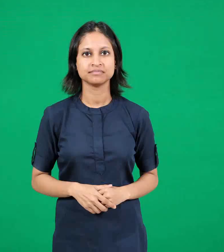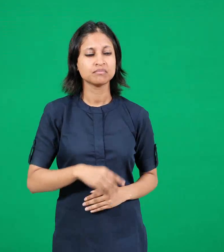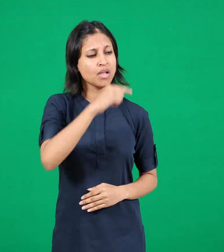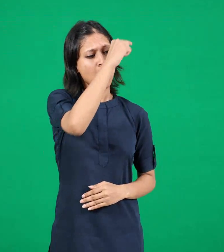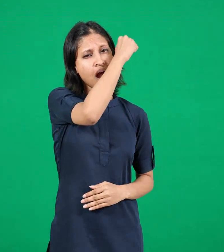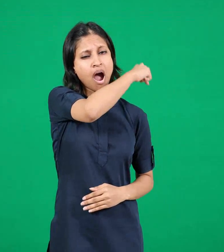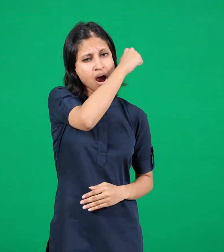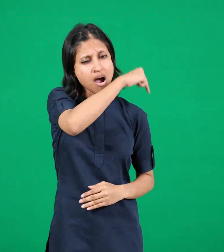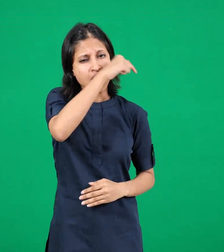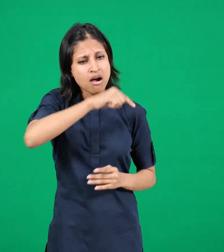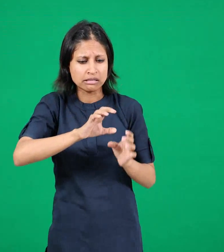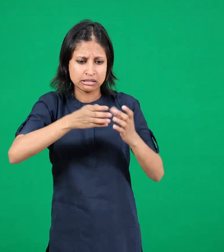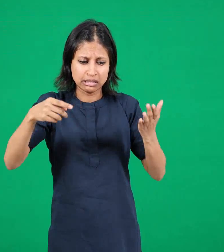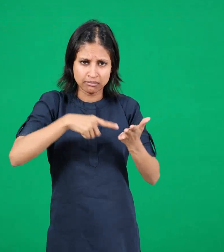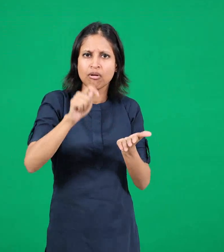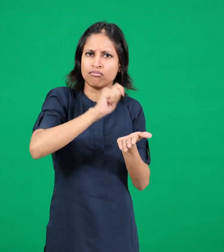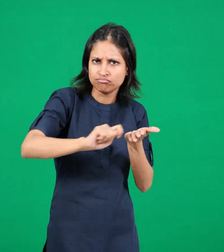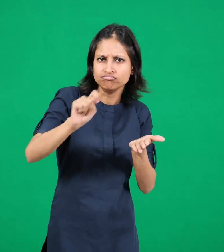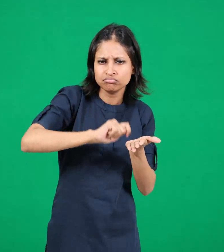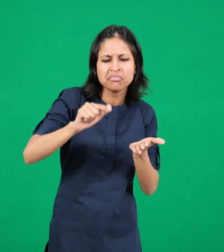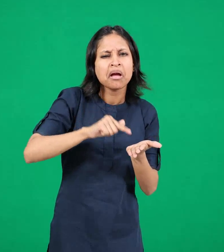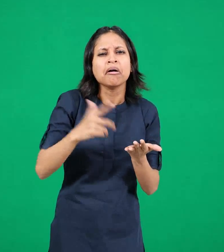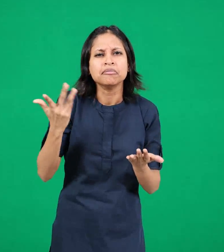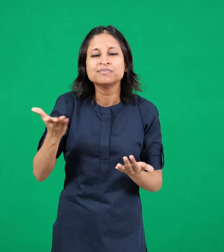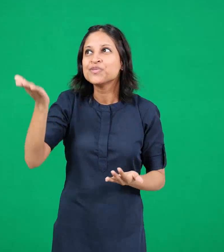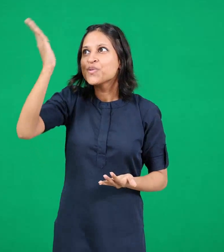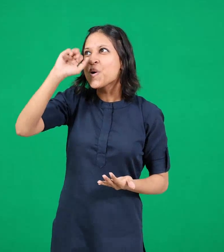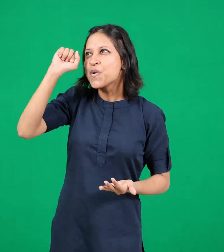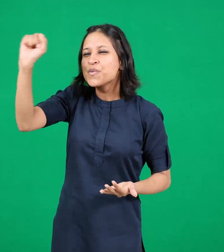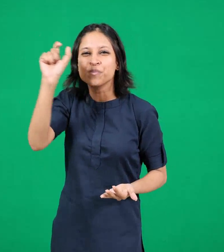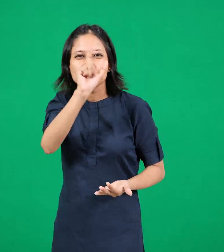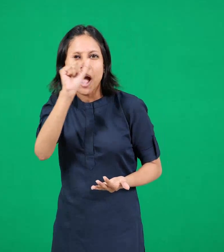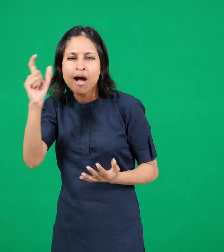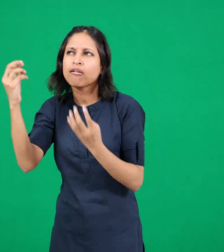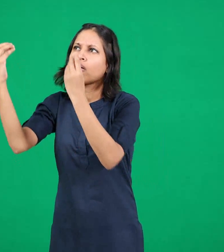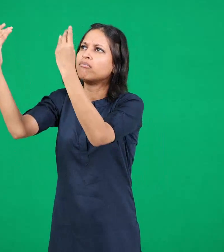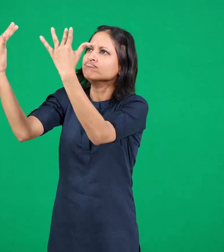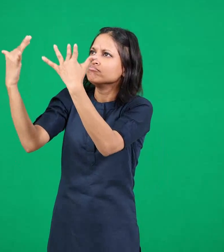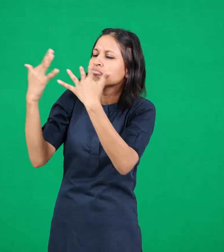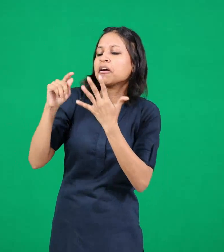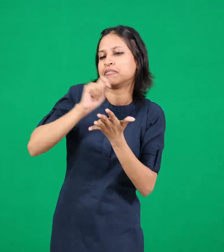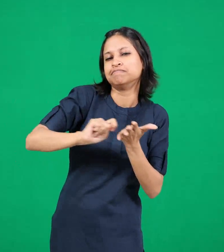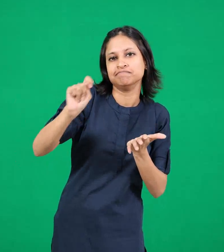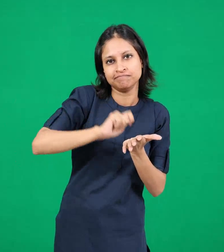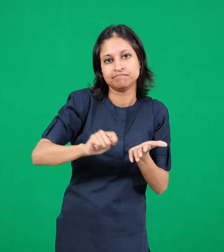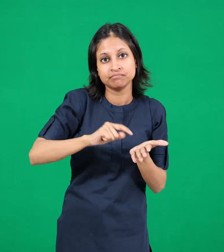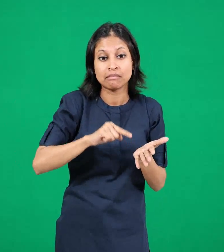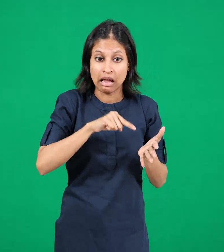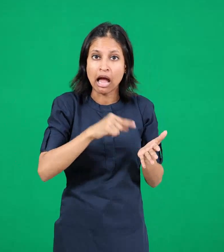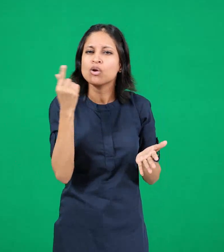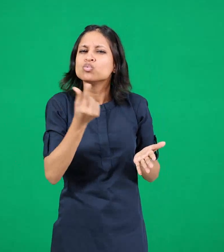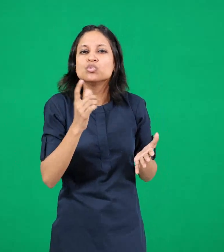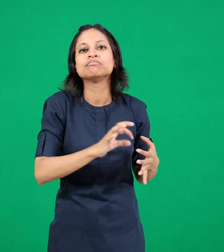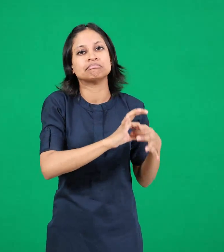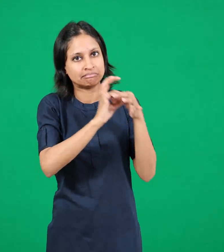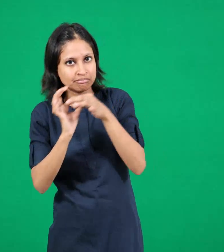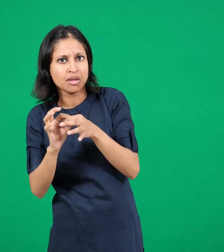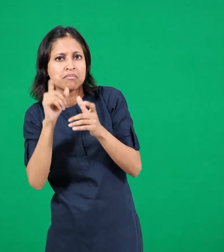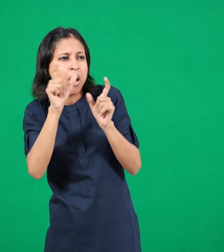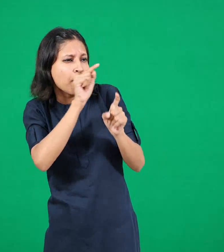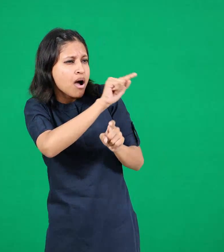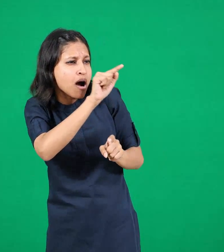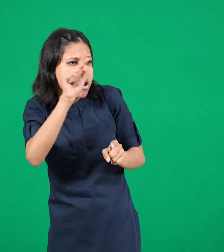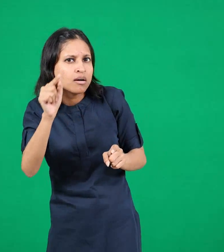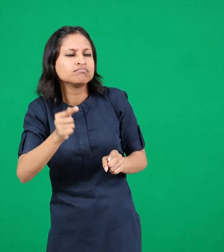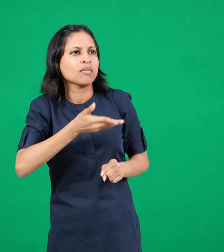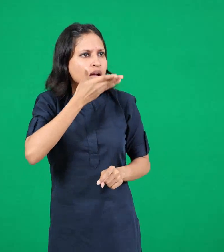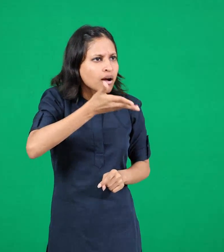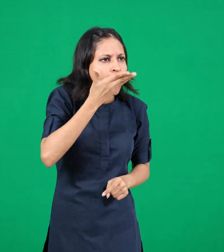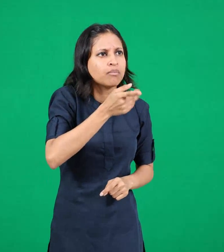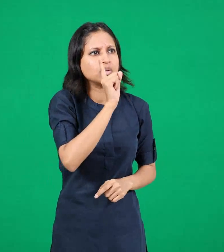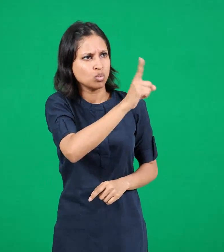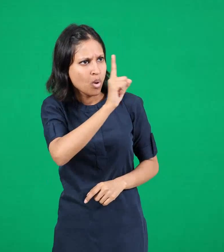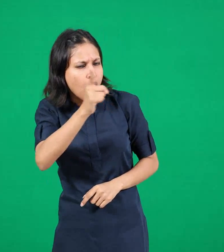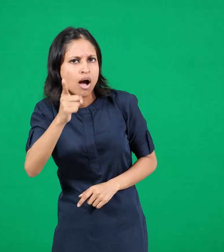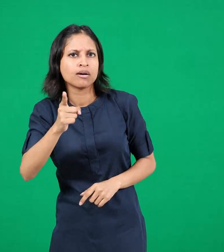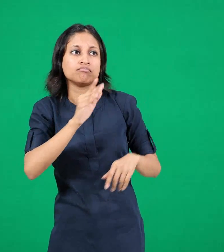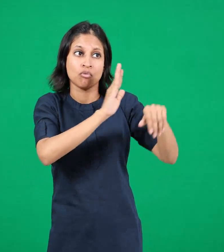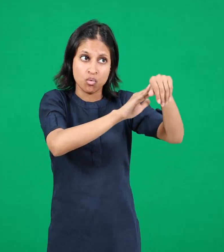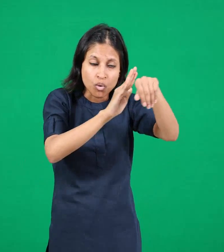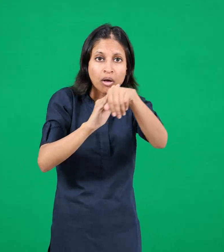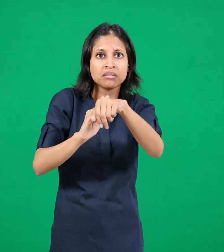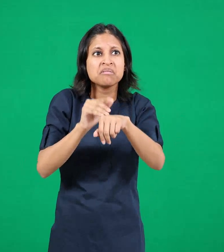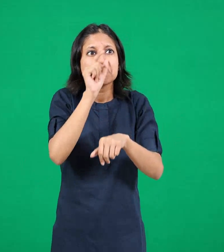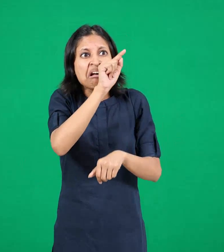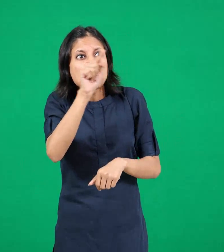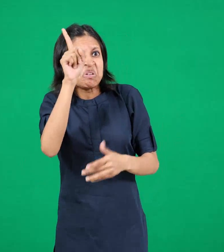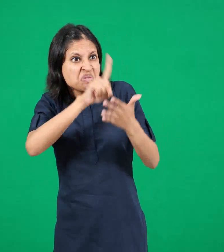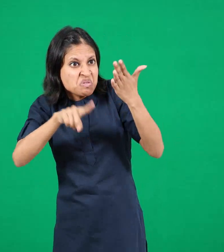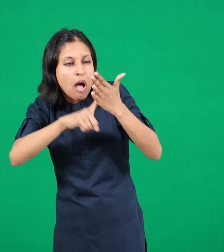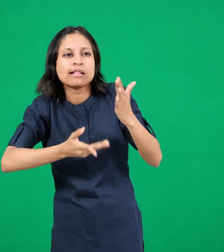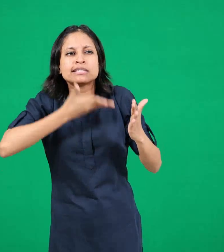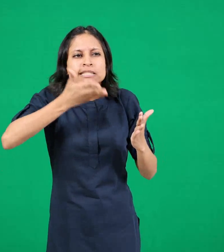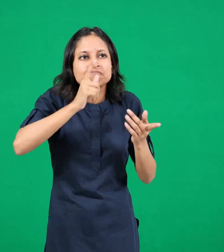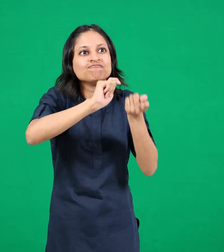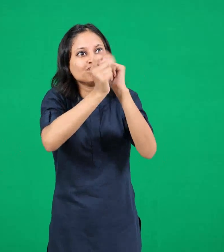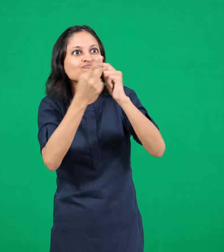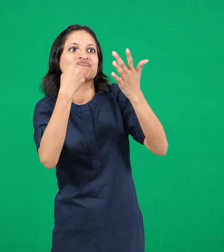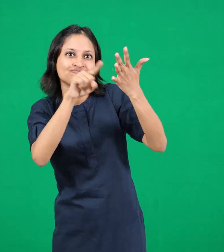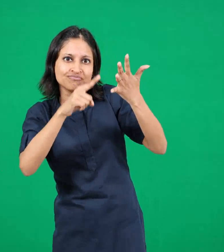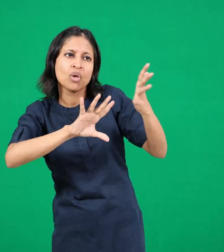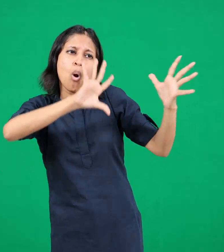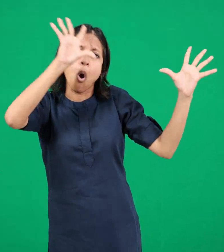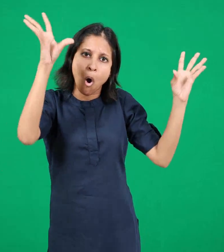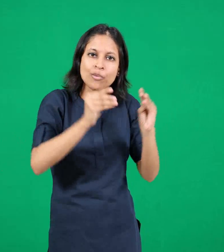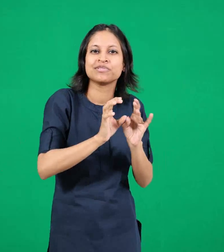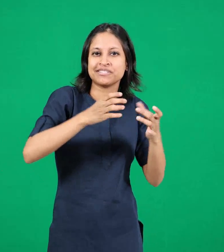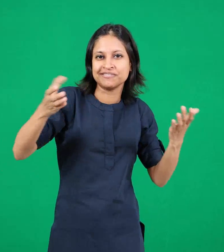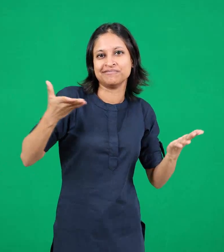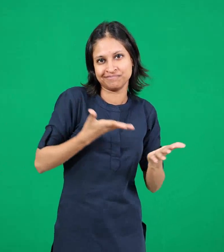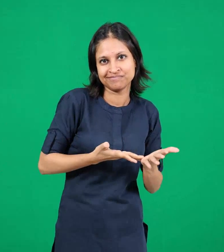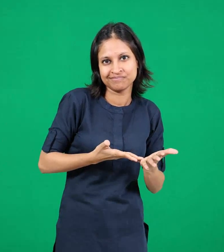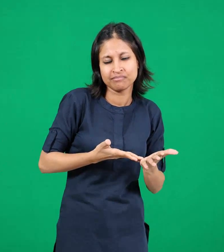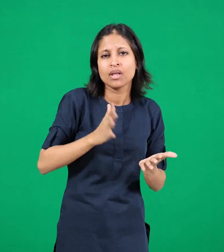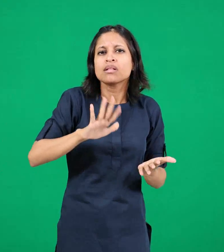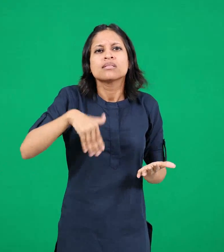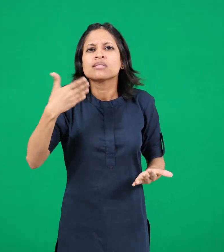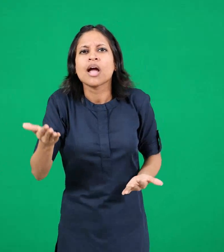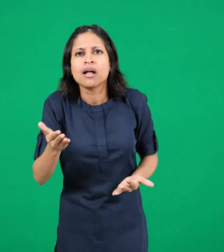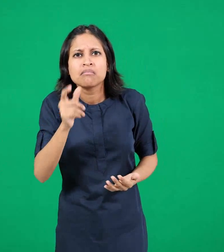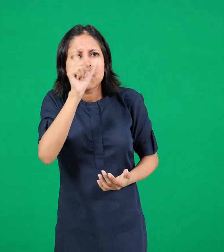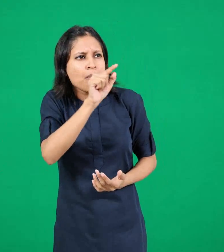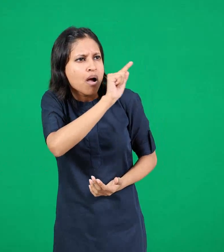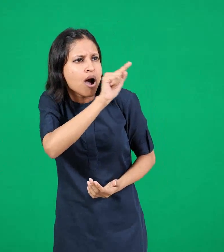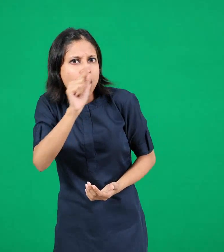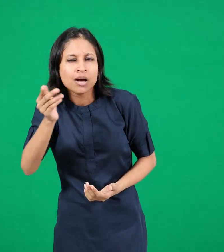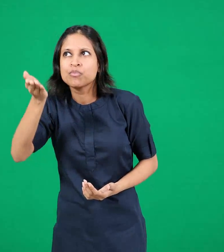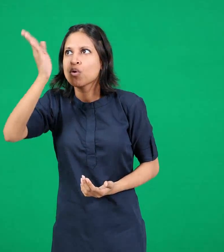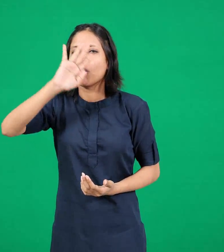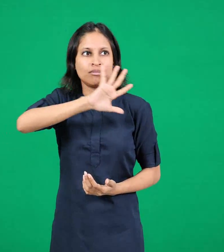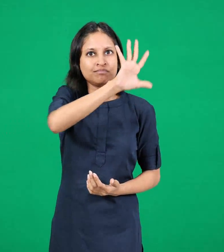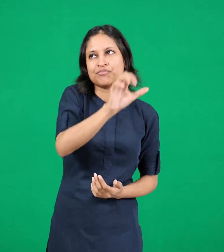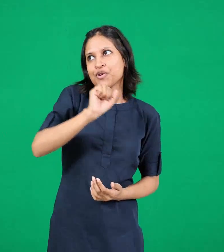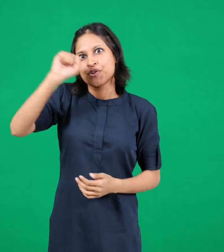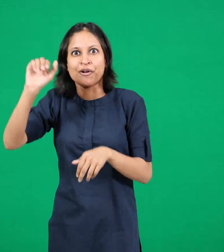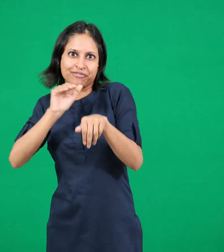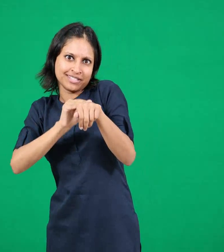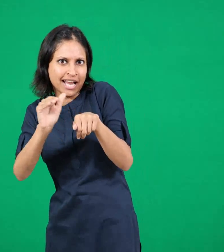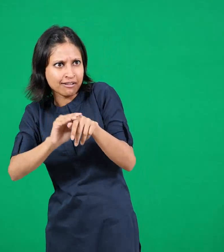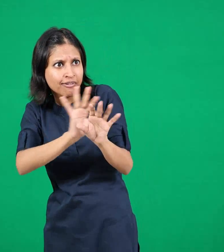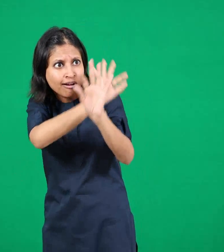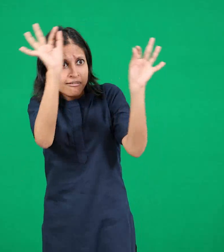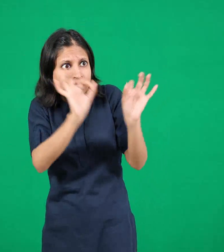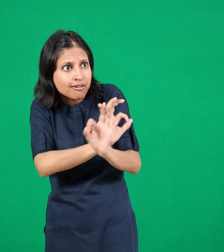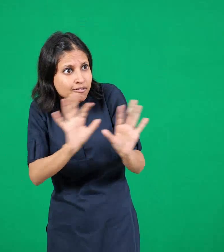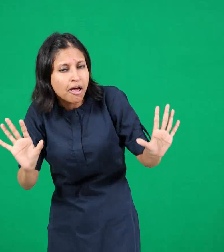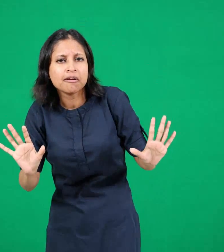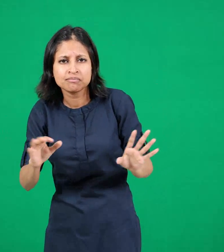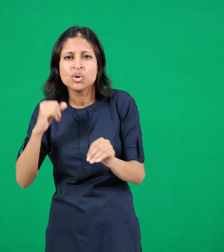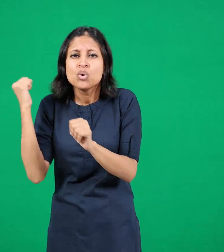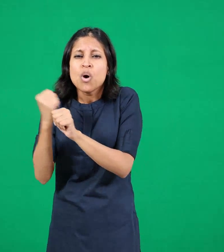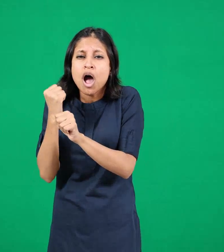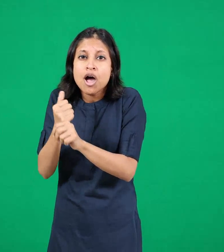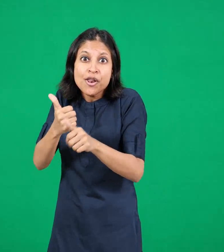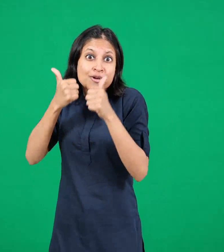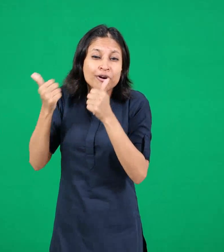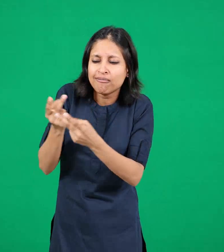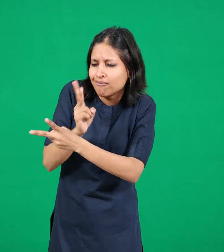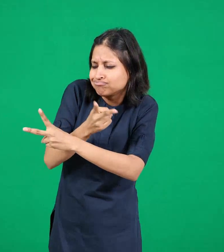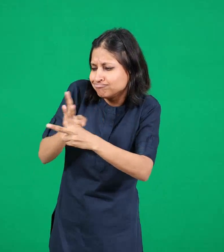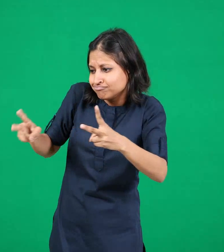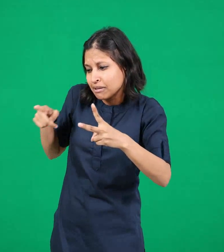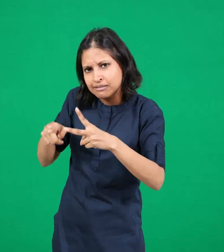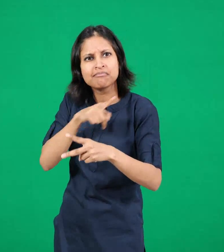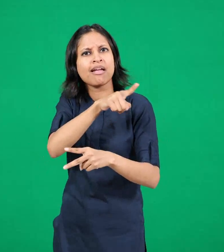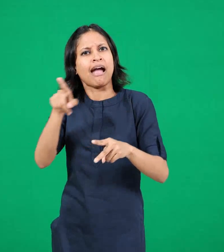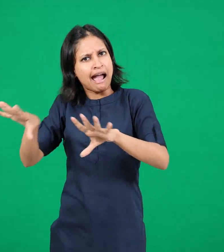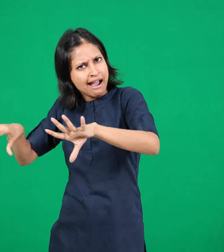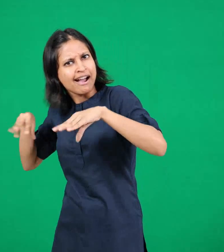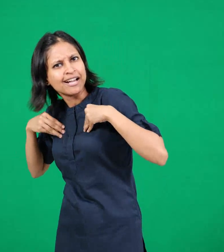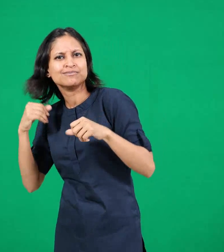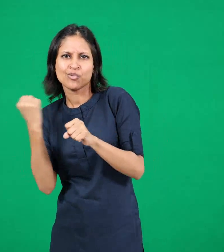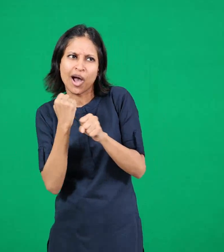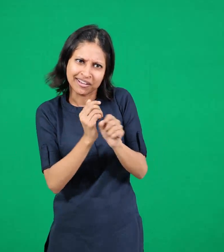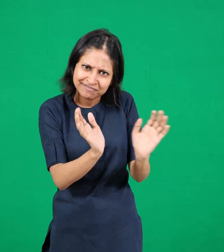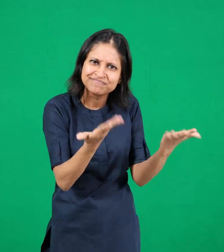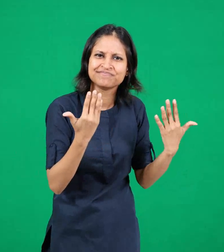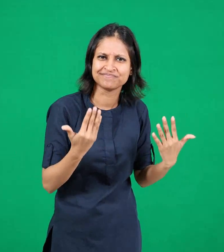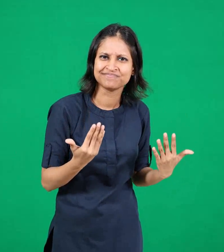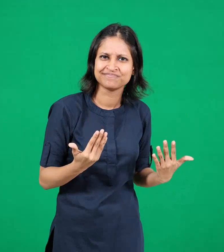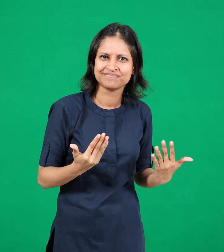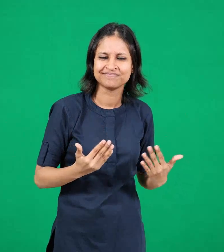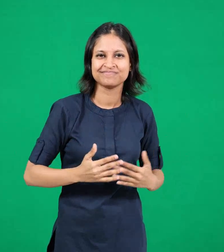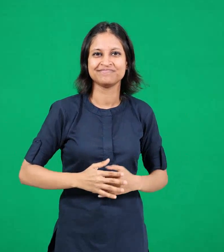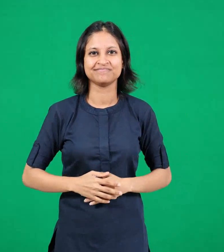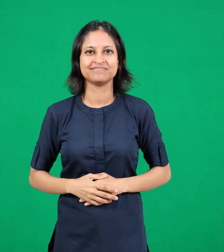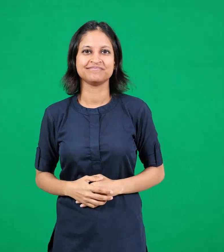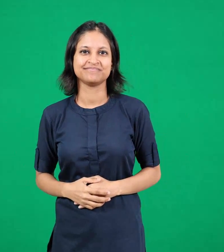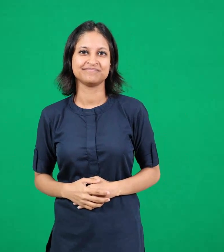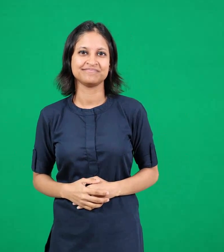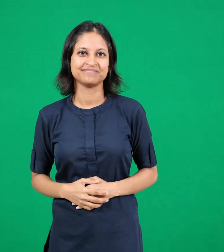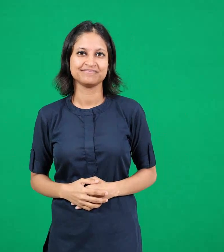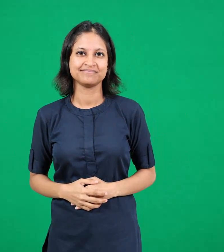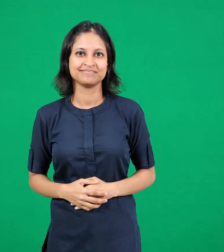All Scripture is God-breathed and is useful for instruction, for conviction, for correction, and for training in righteousness, so that the man of God may be complete, fully equipped for every good work.